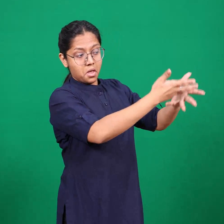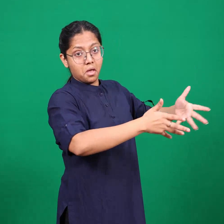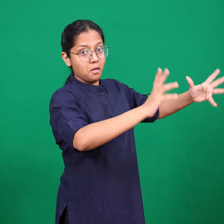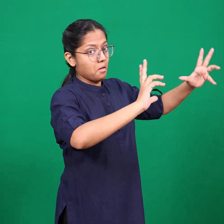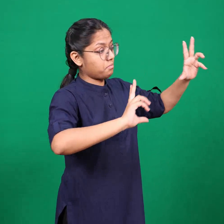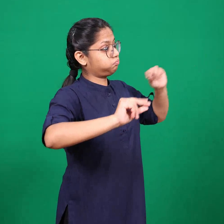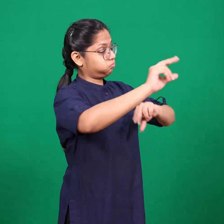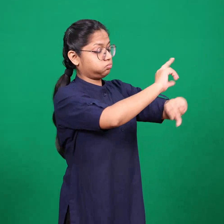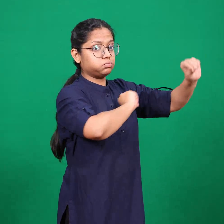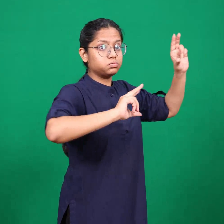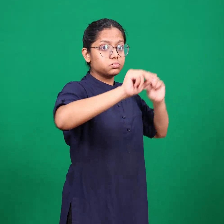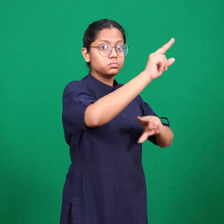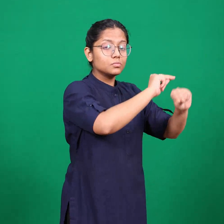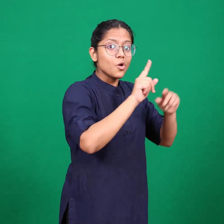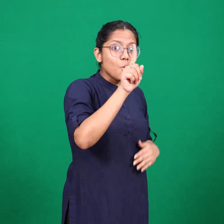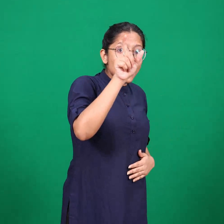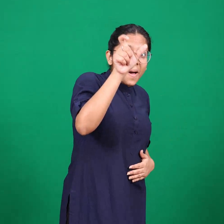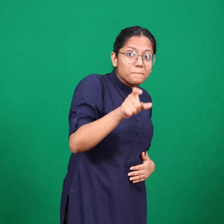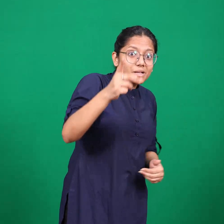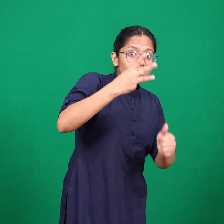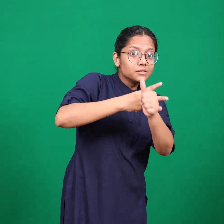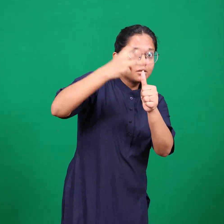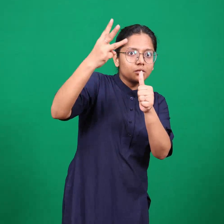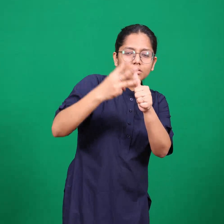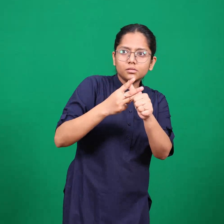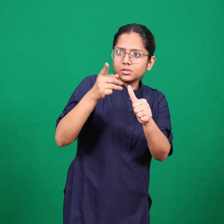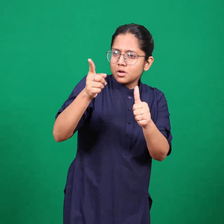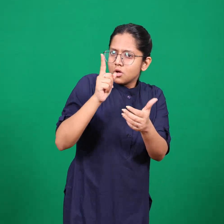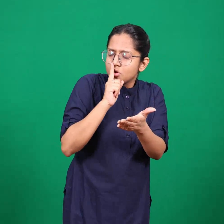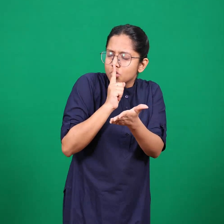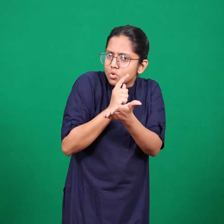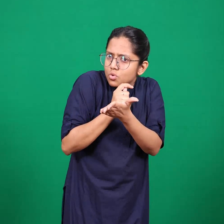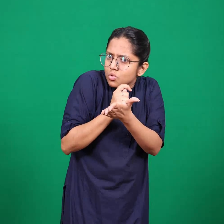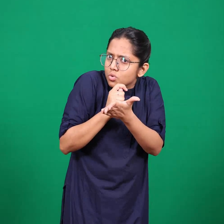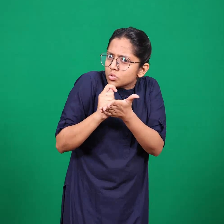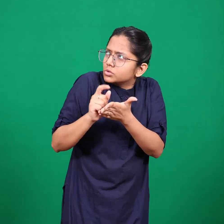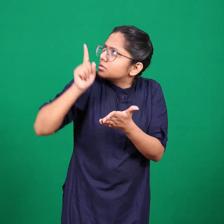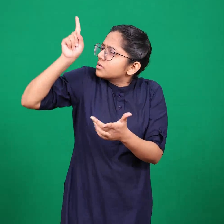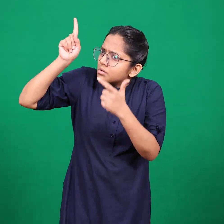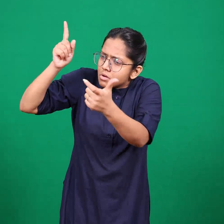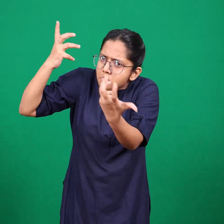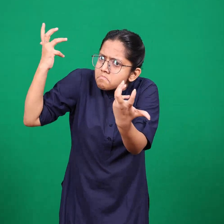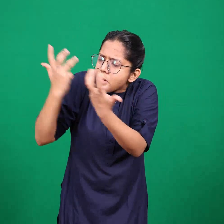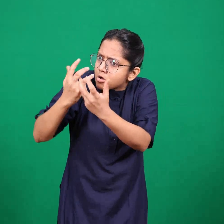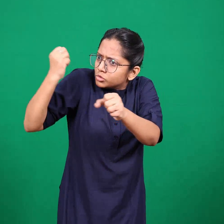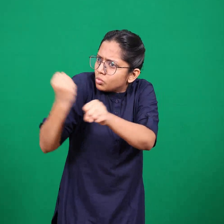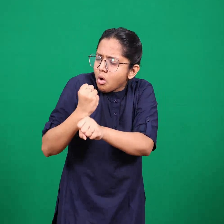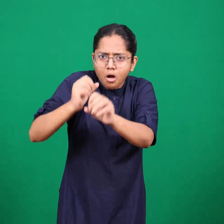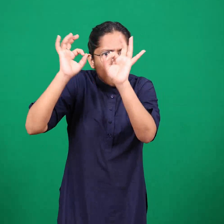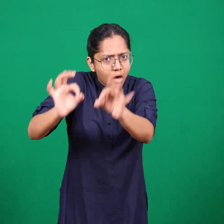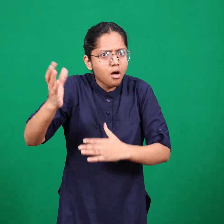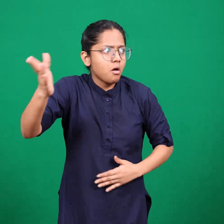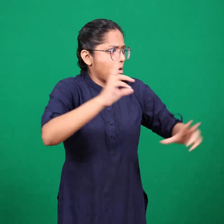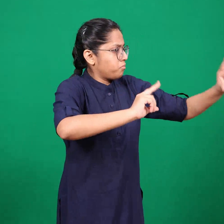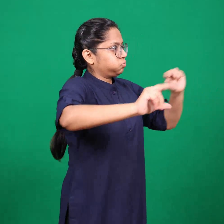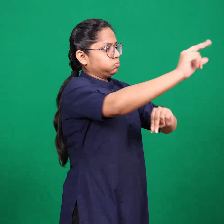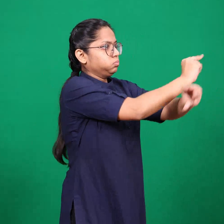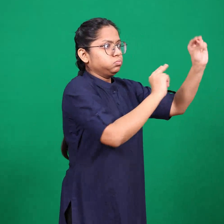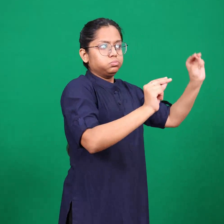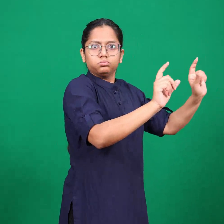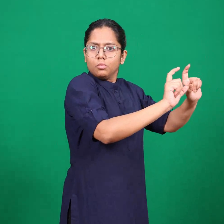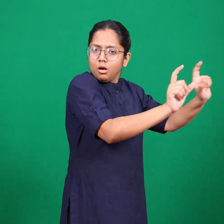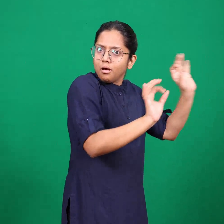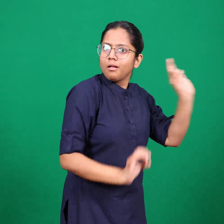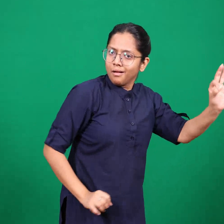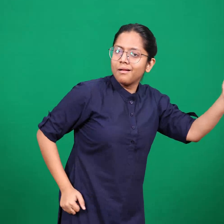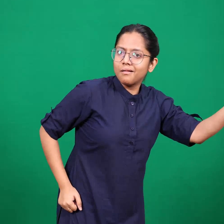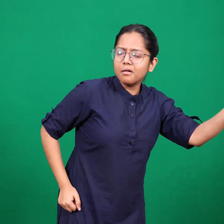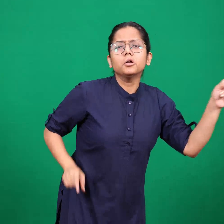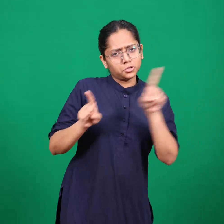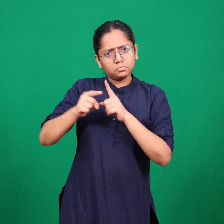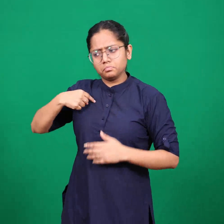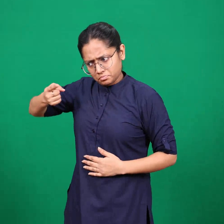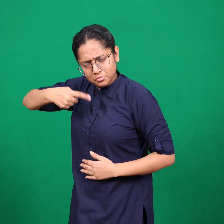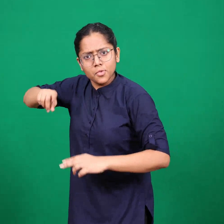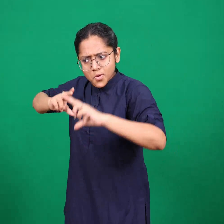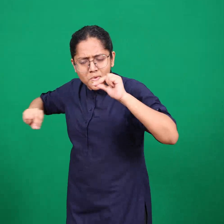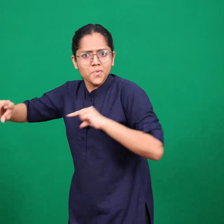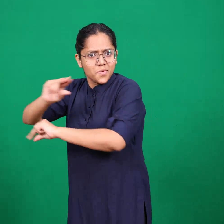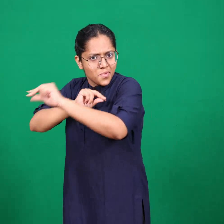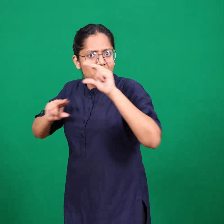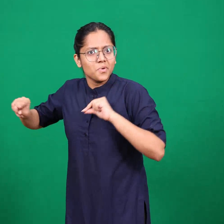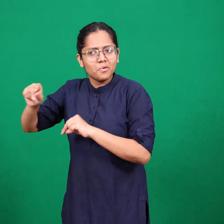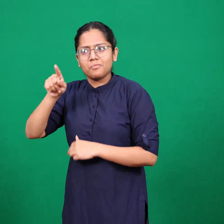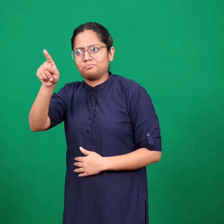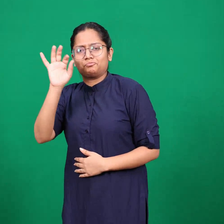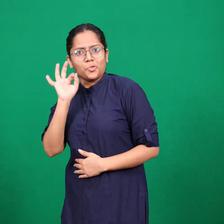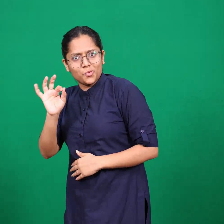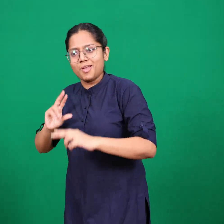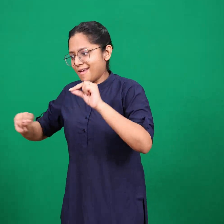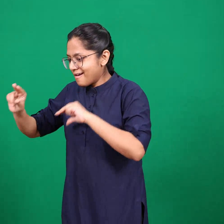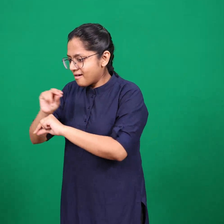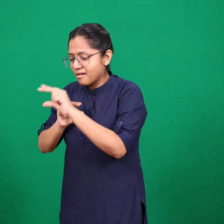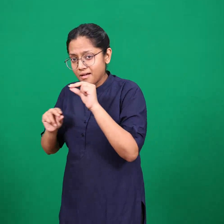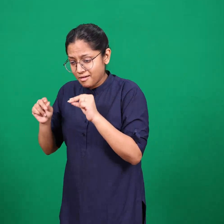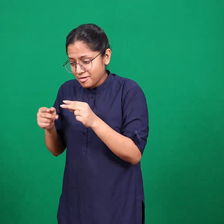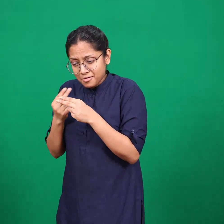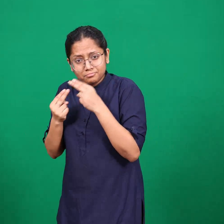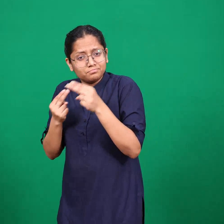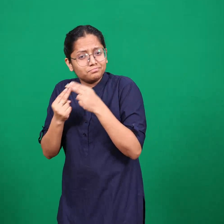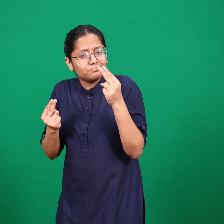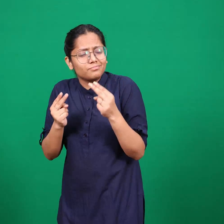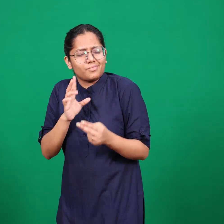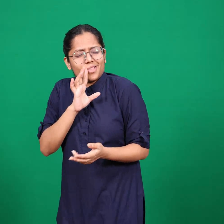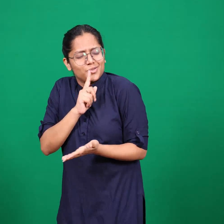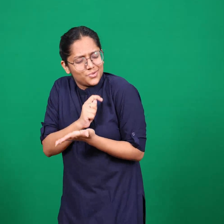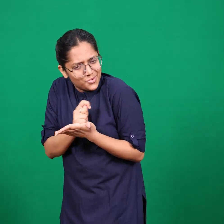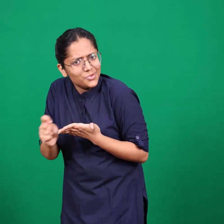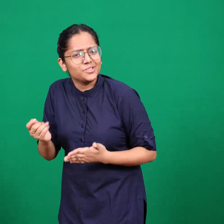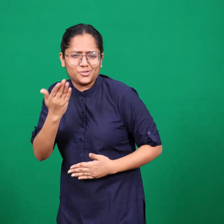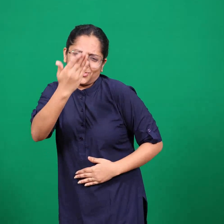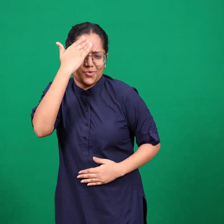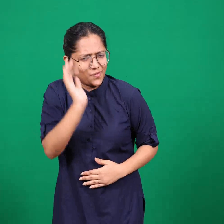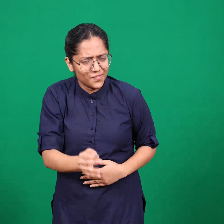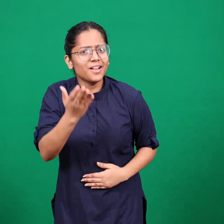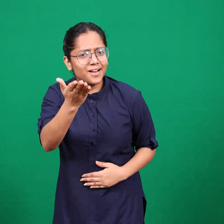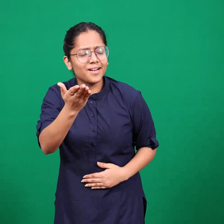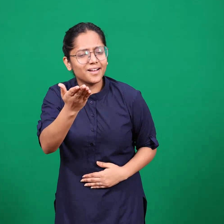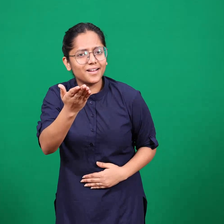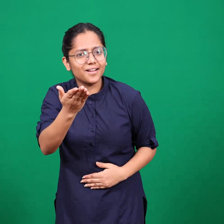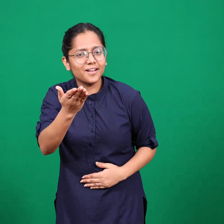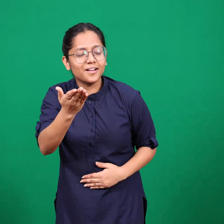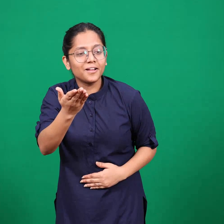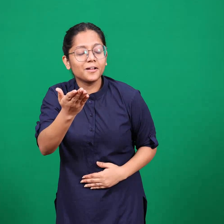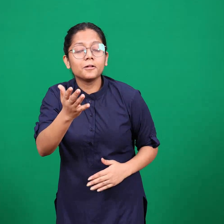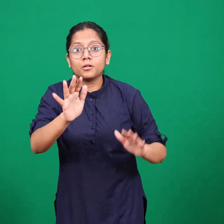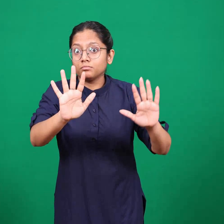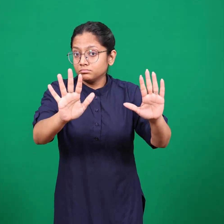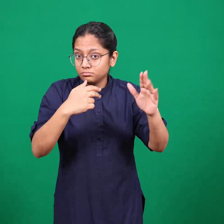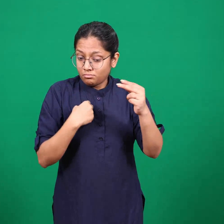We also testify for him, and you know that our testimony is true.